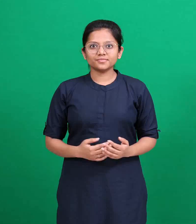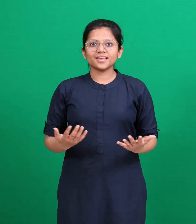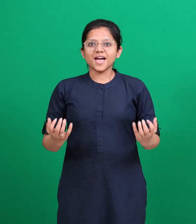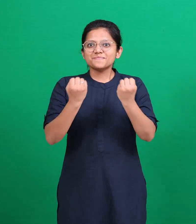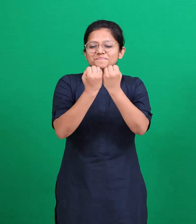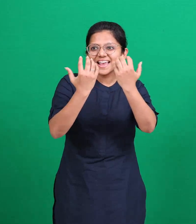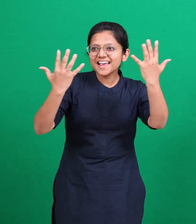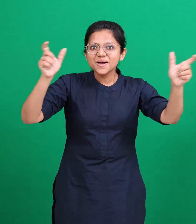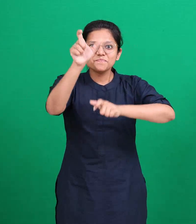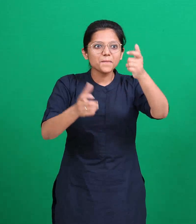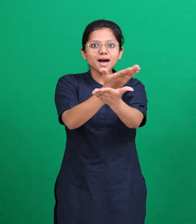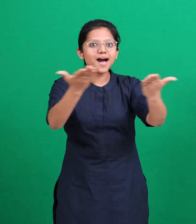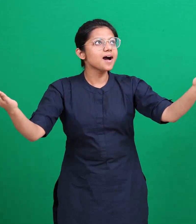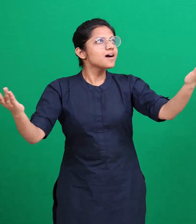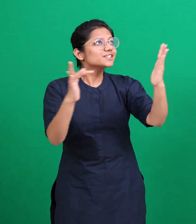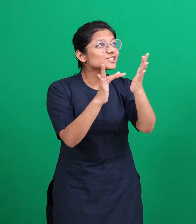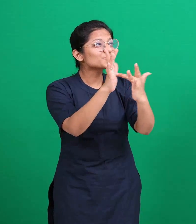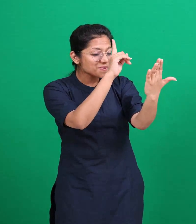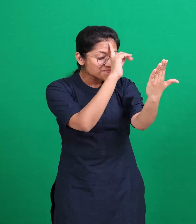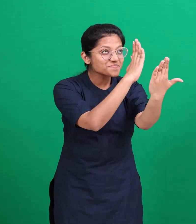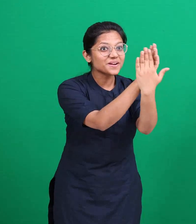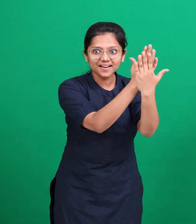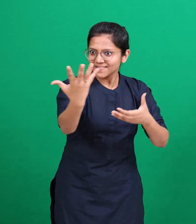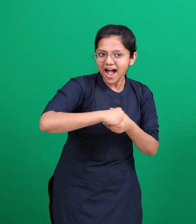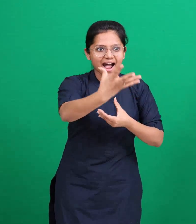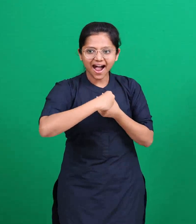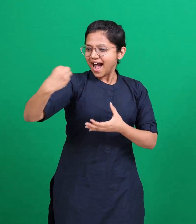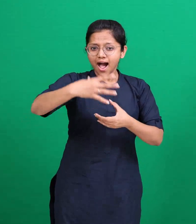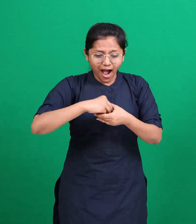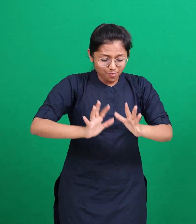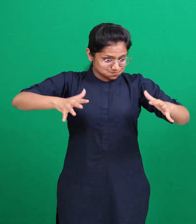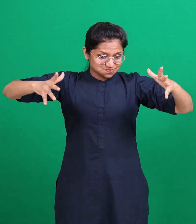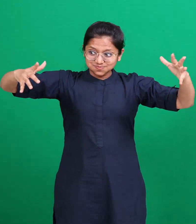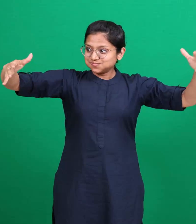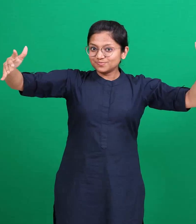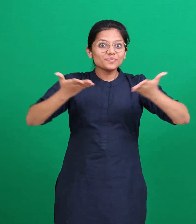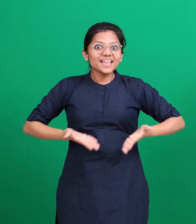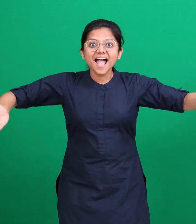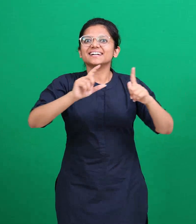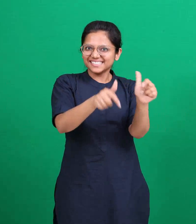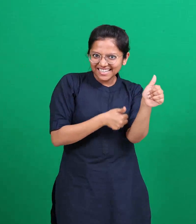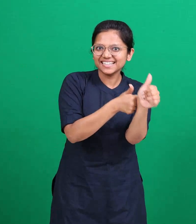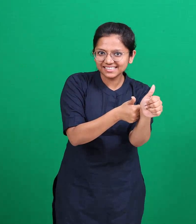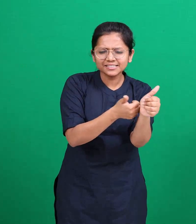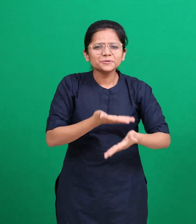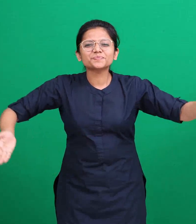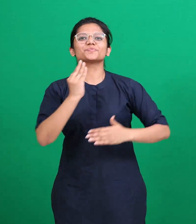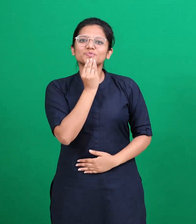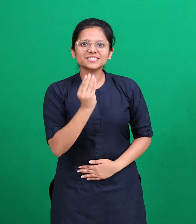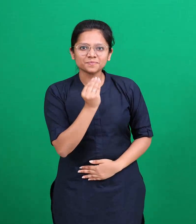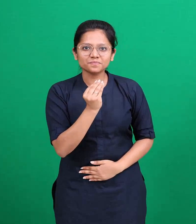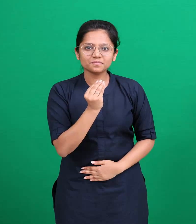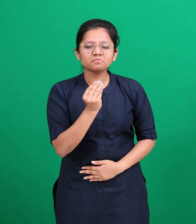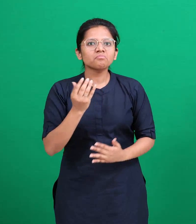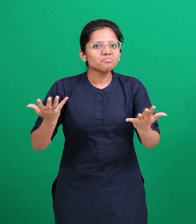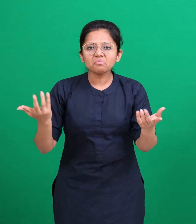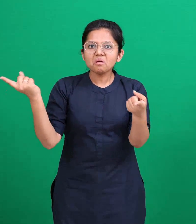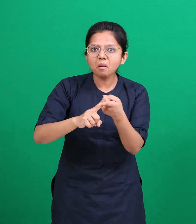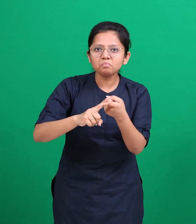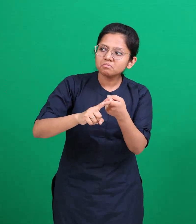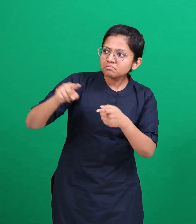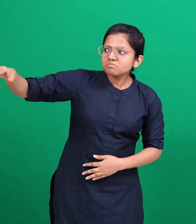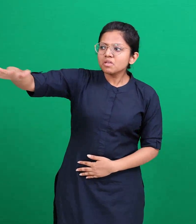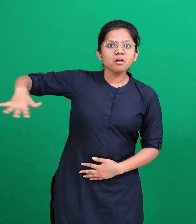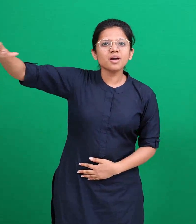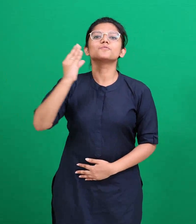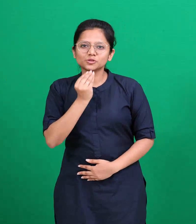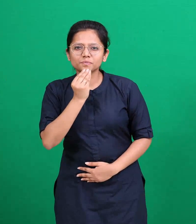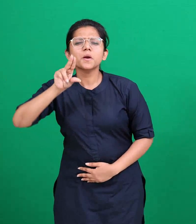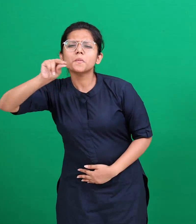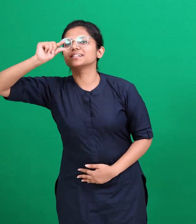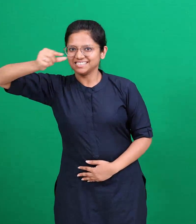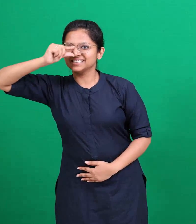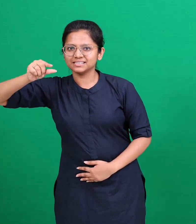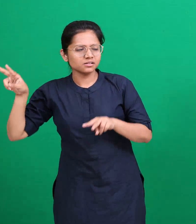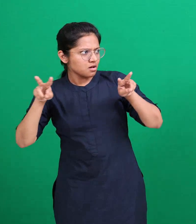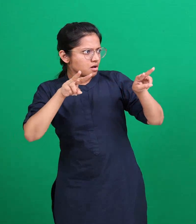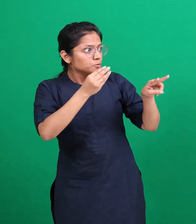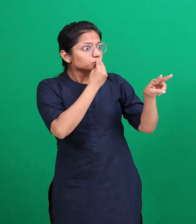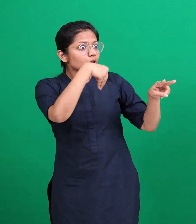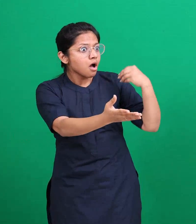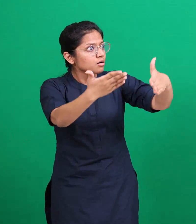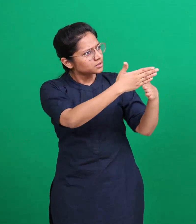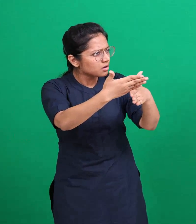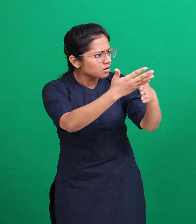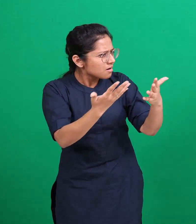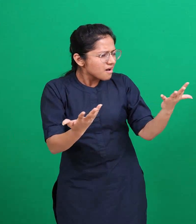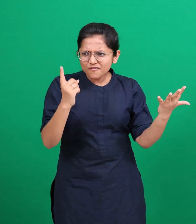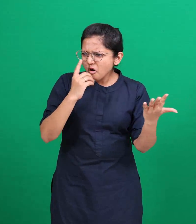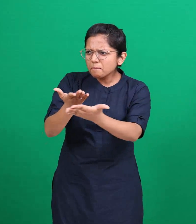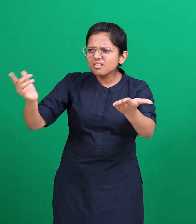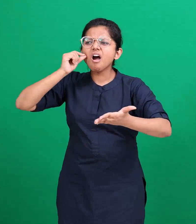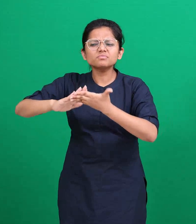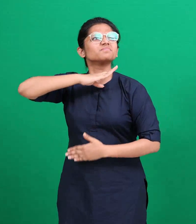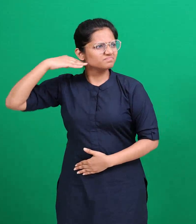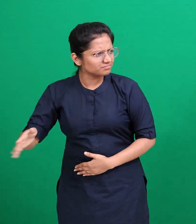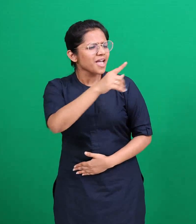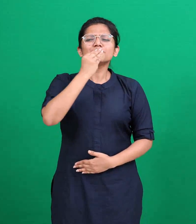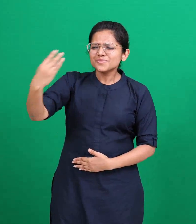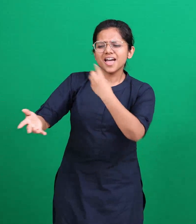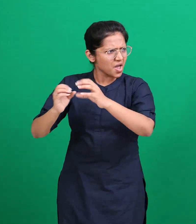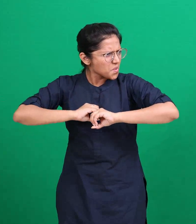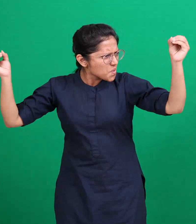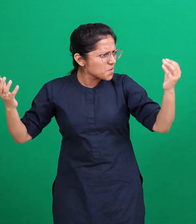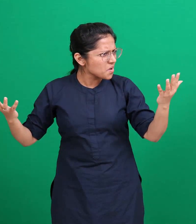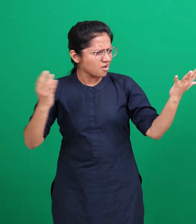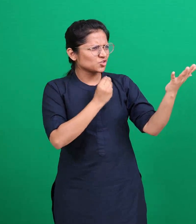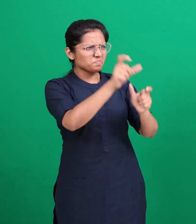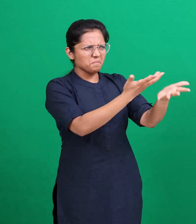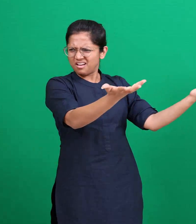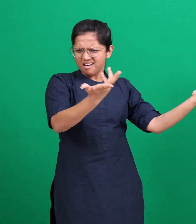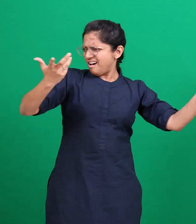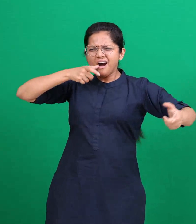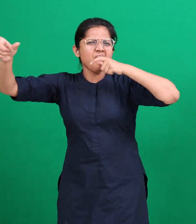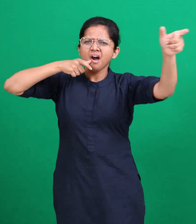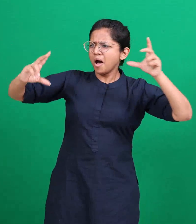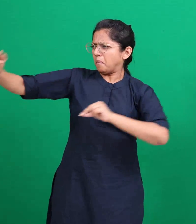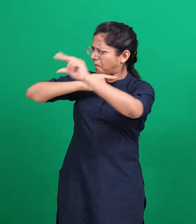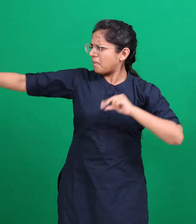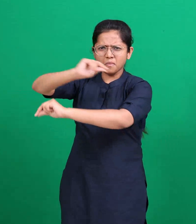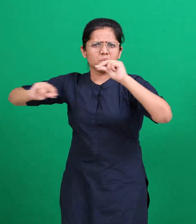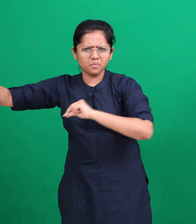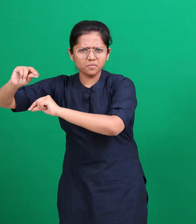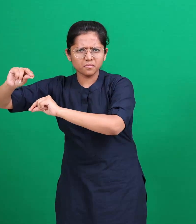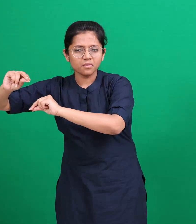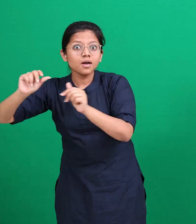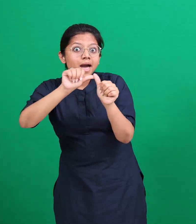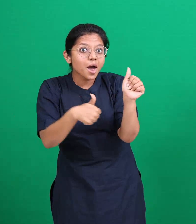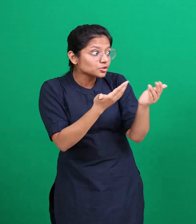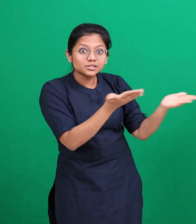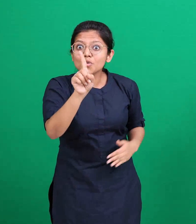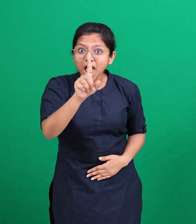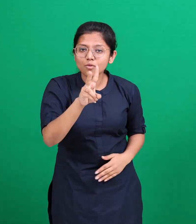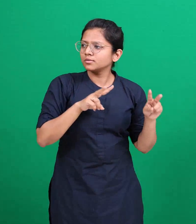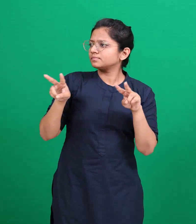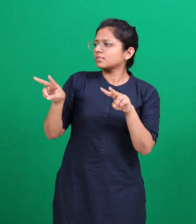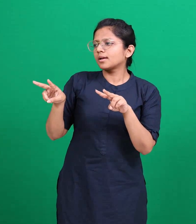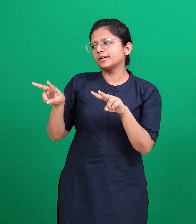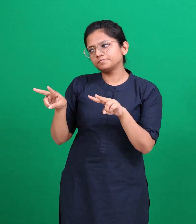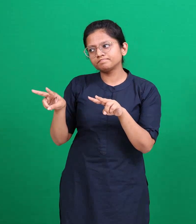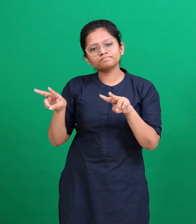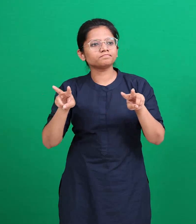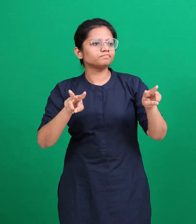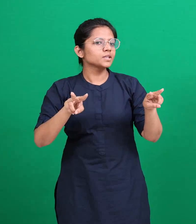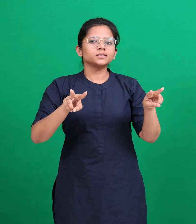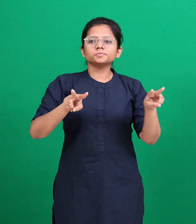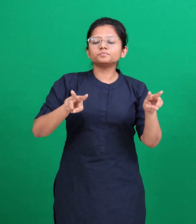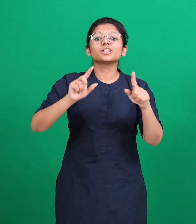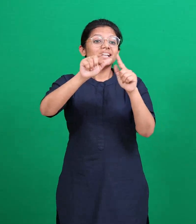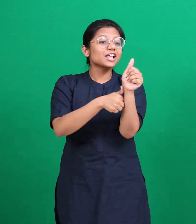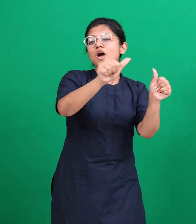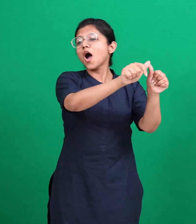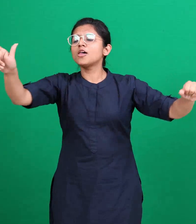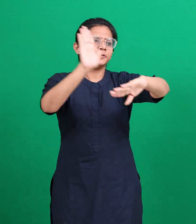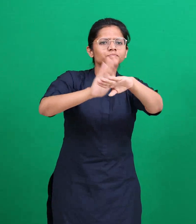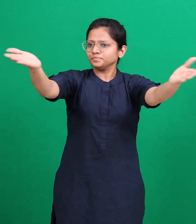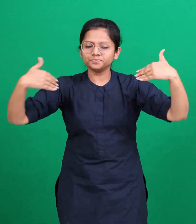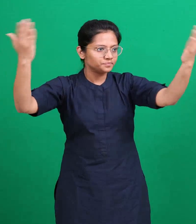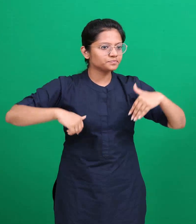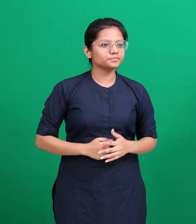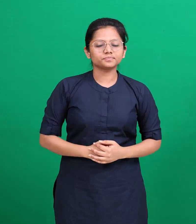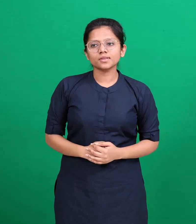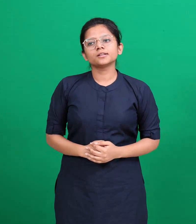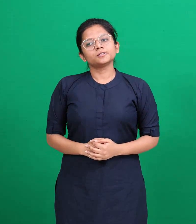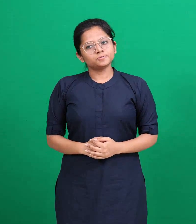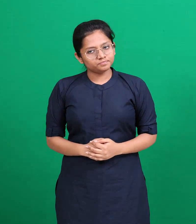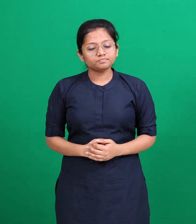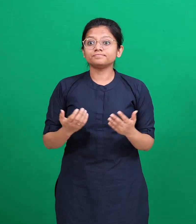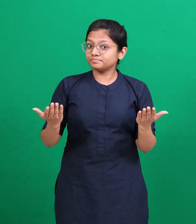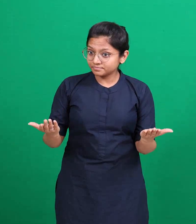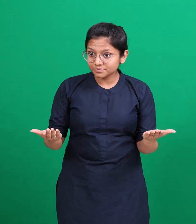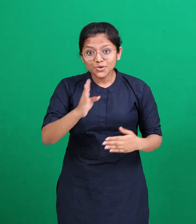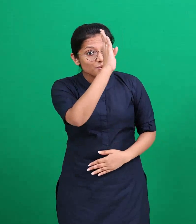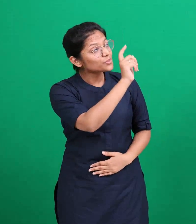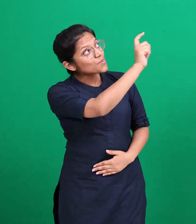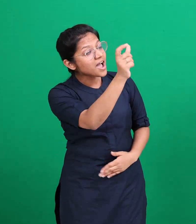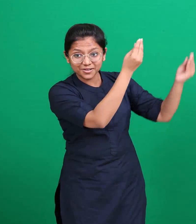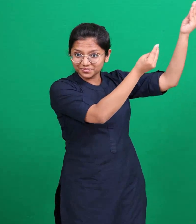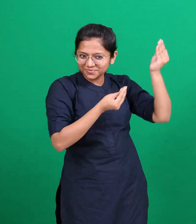In those days when the disciples were increasing in number, the Grecian Jews among them began to grumble against the Hebraic Jews because their widows were being overlooked in the daily distribution of food.